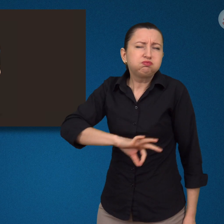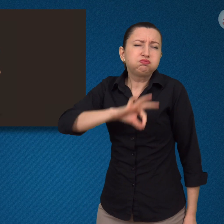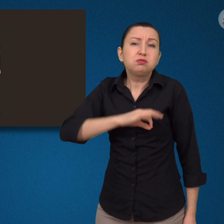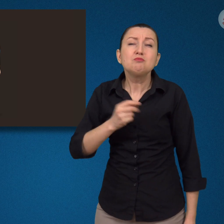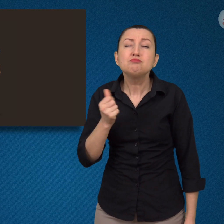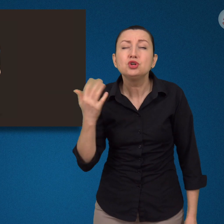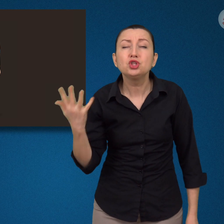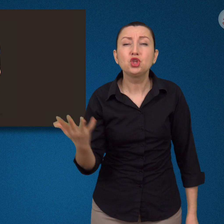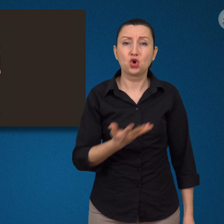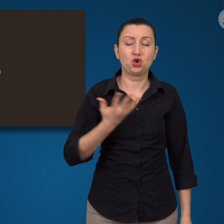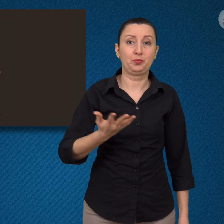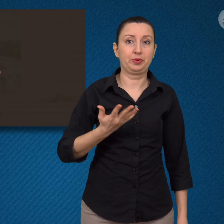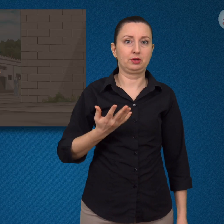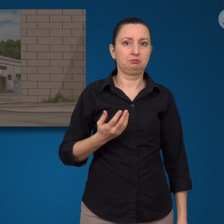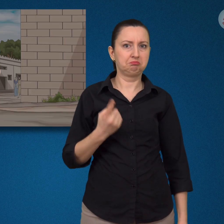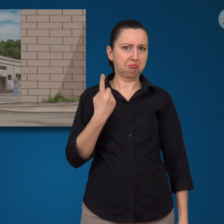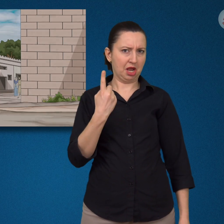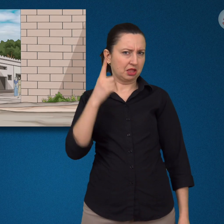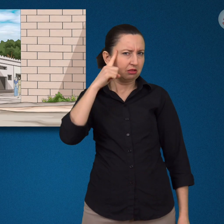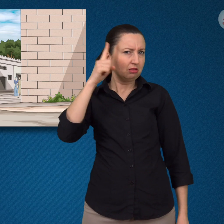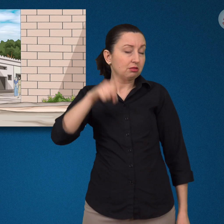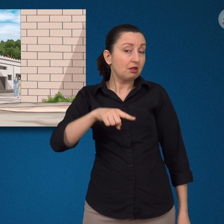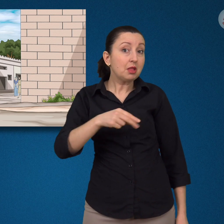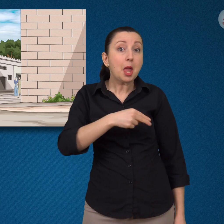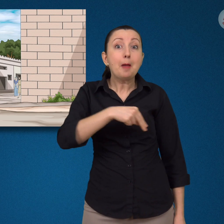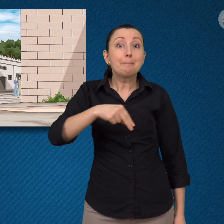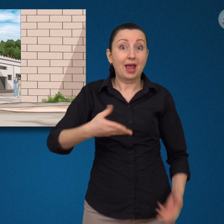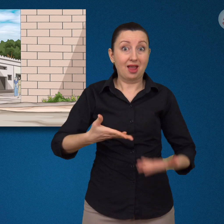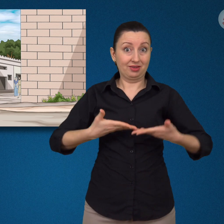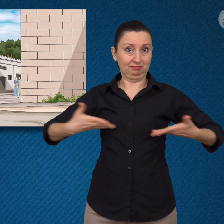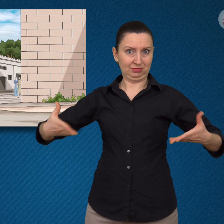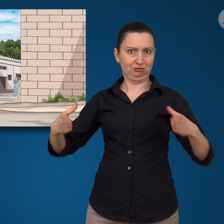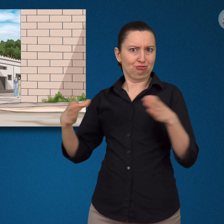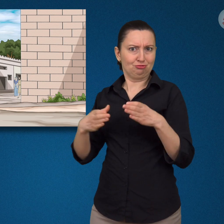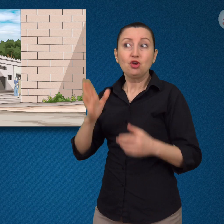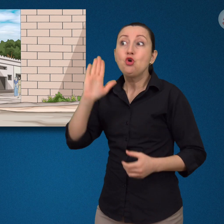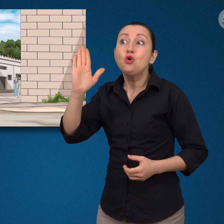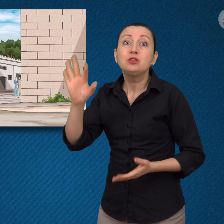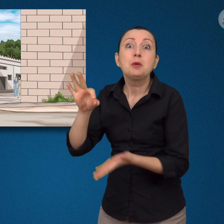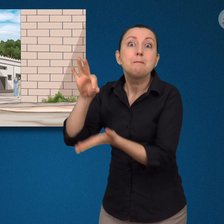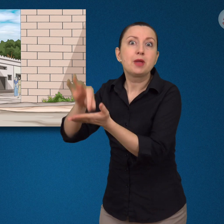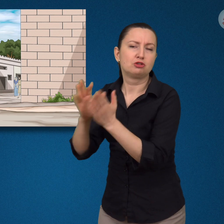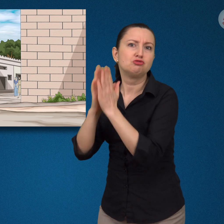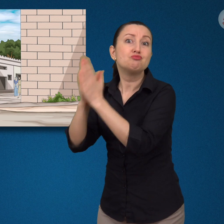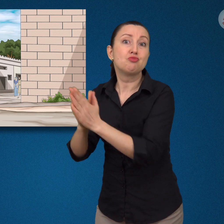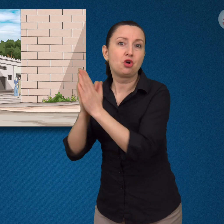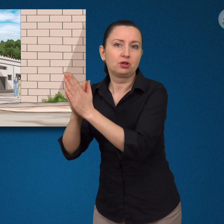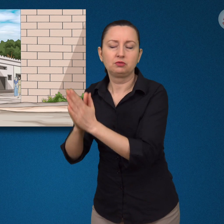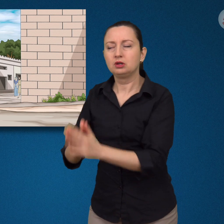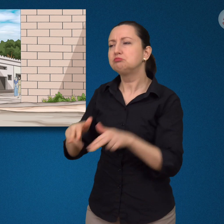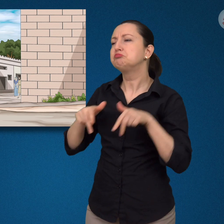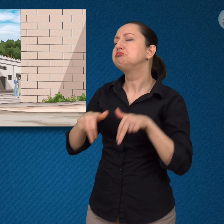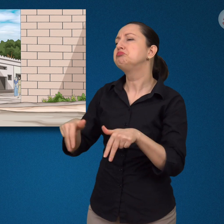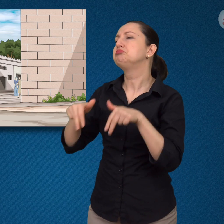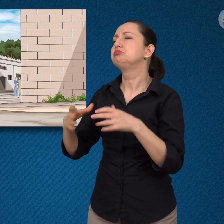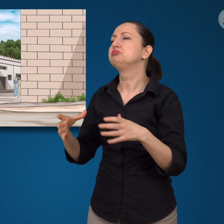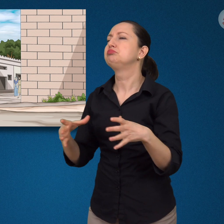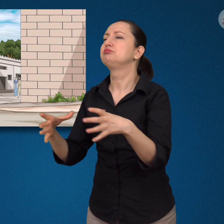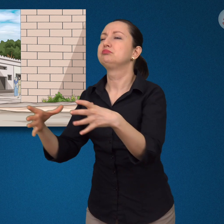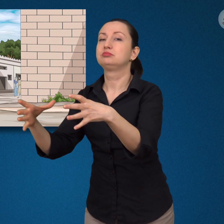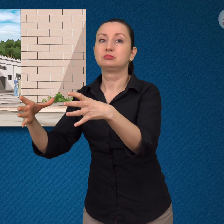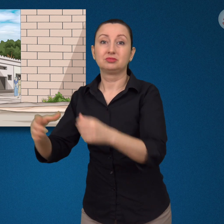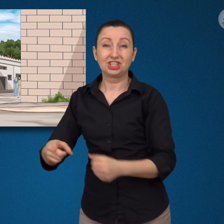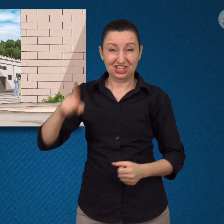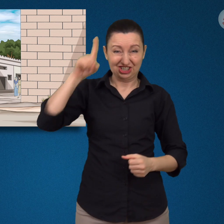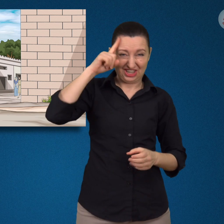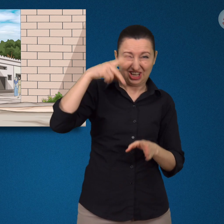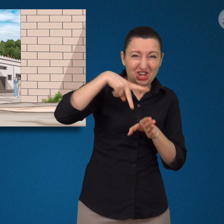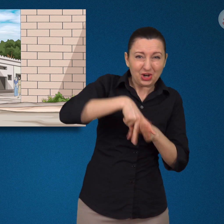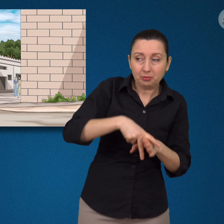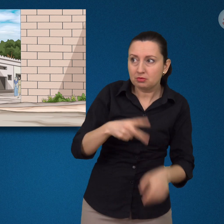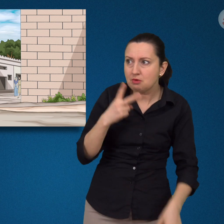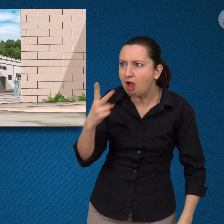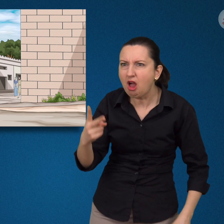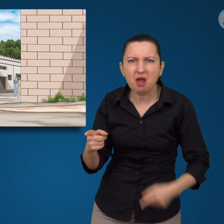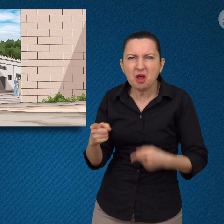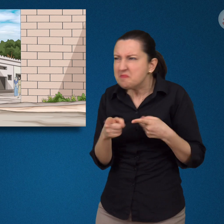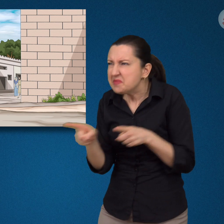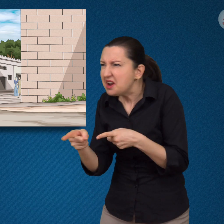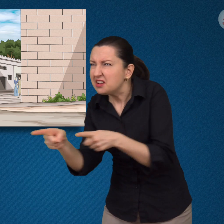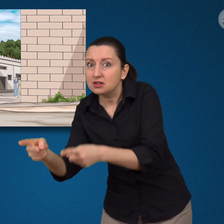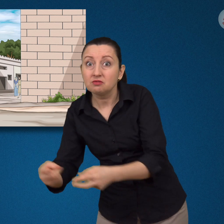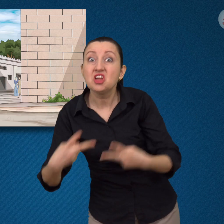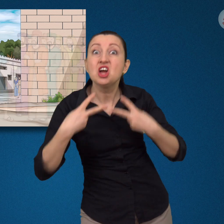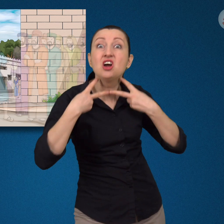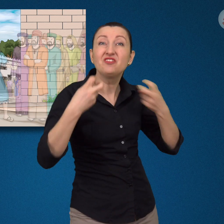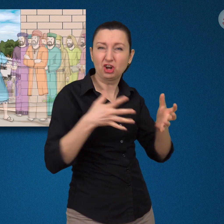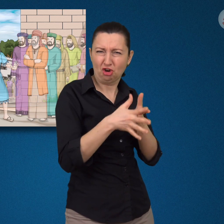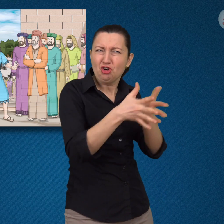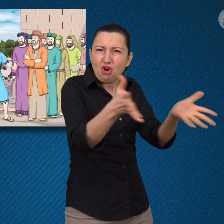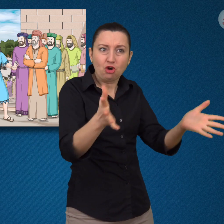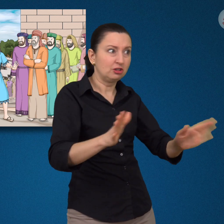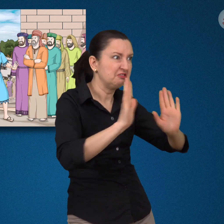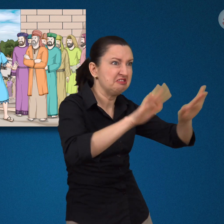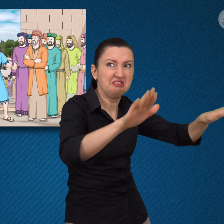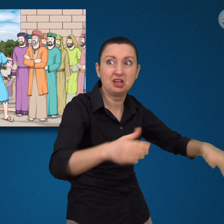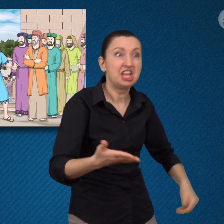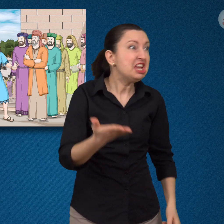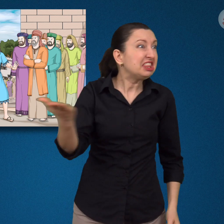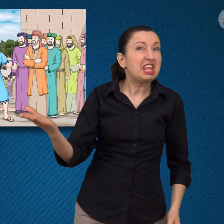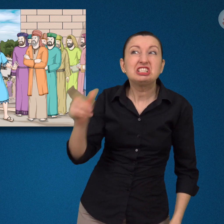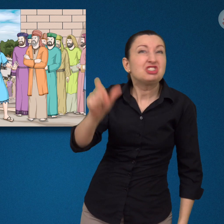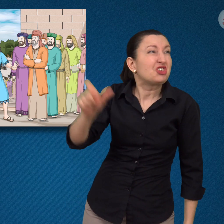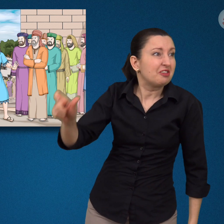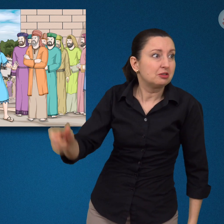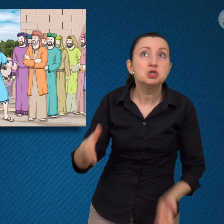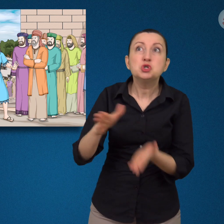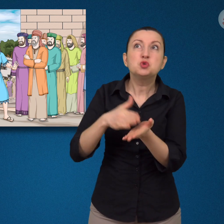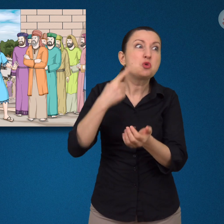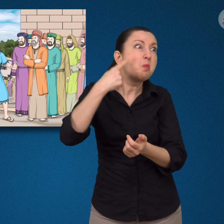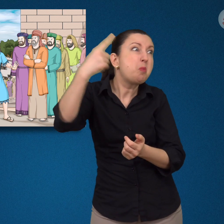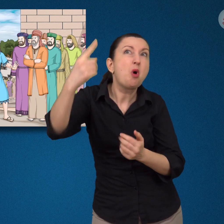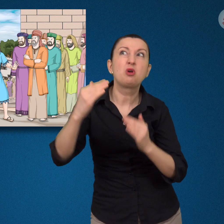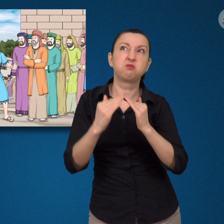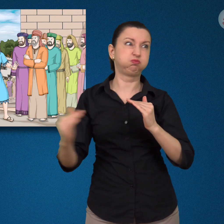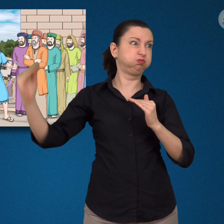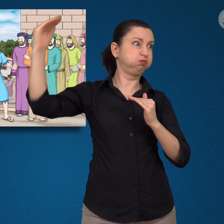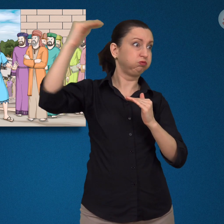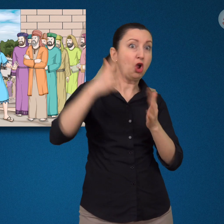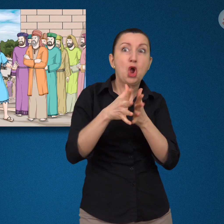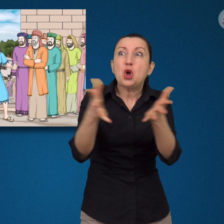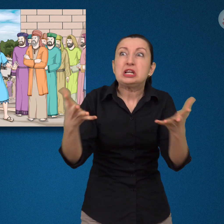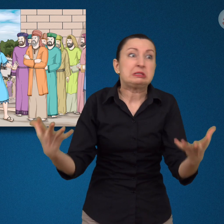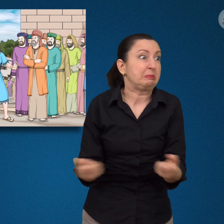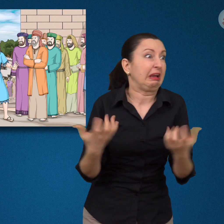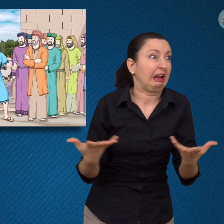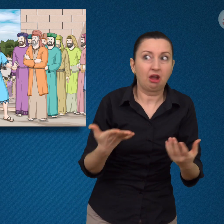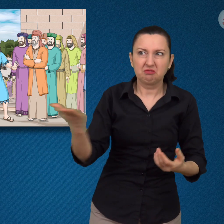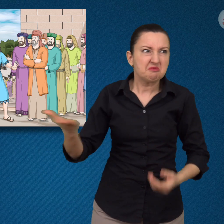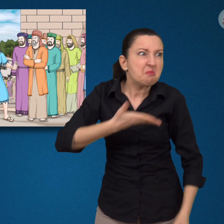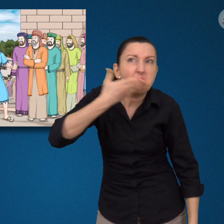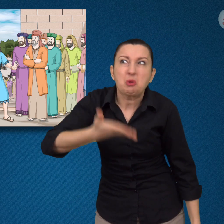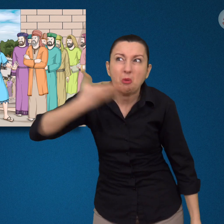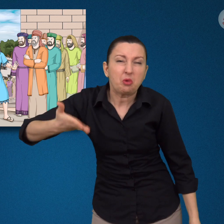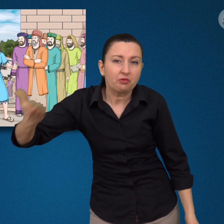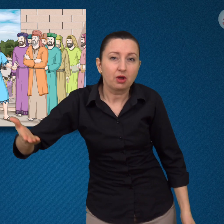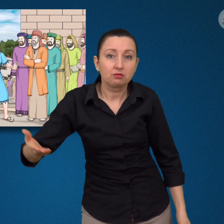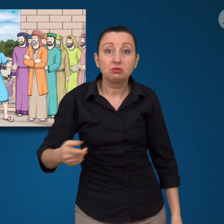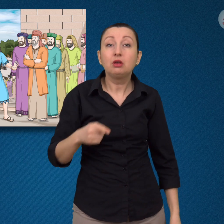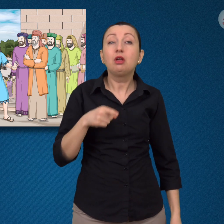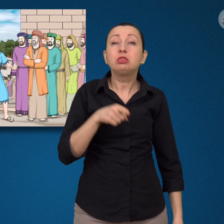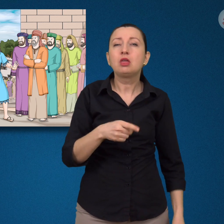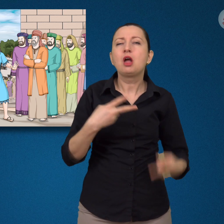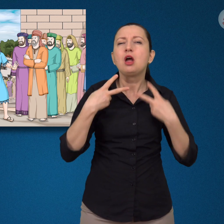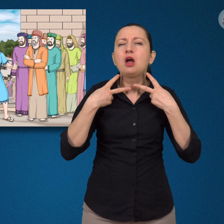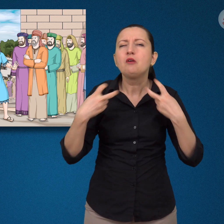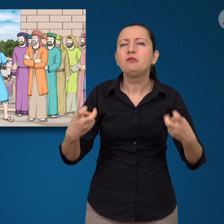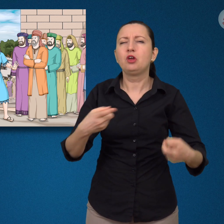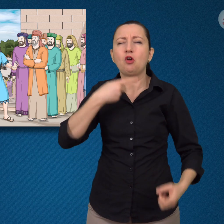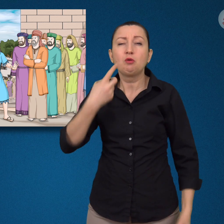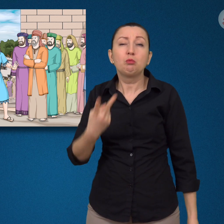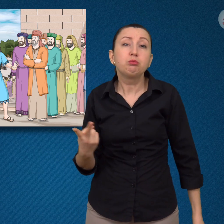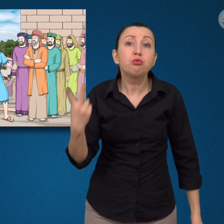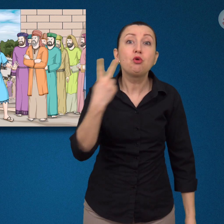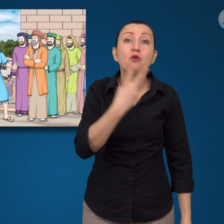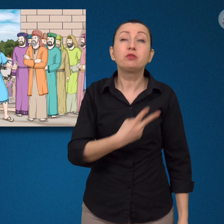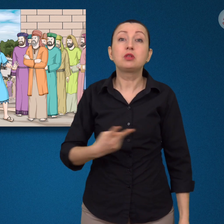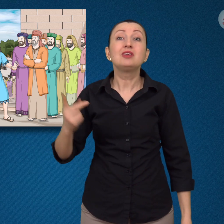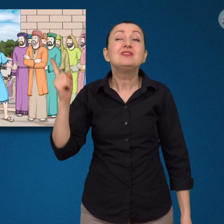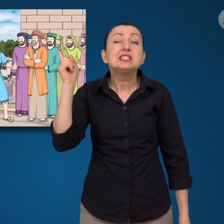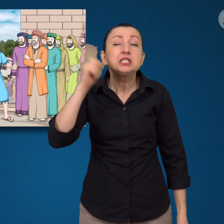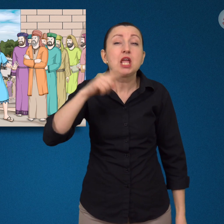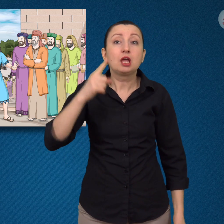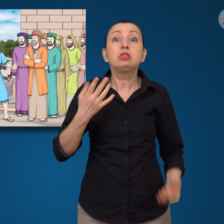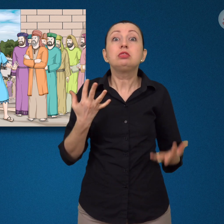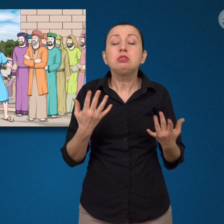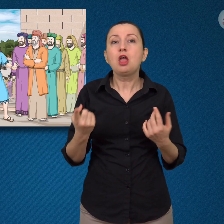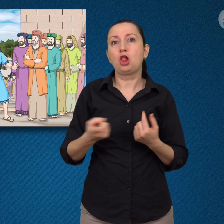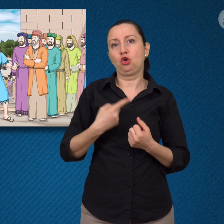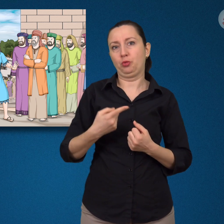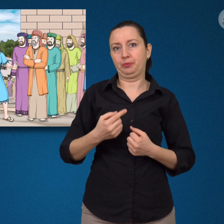This girl followed Paul and the rest of us, shouting, “These men are servants of the Most High God, who are proclaiming to you the way of salvation!”